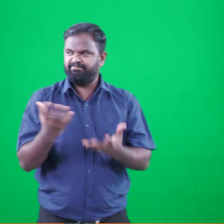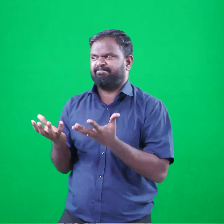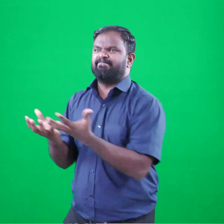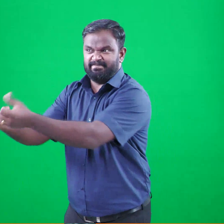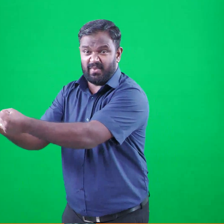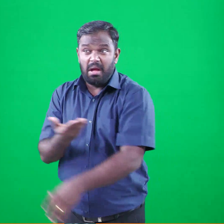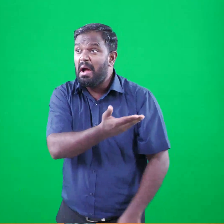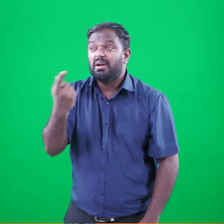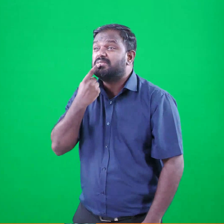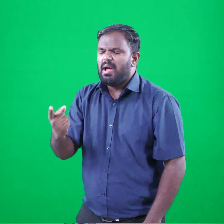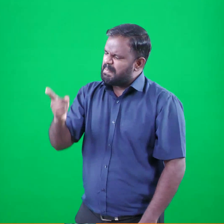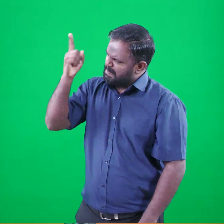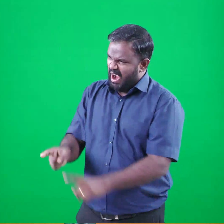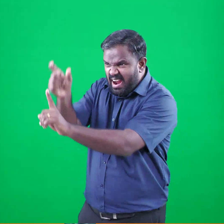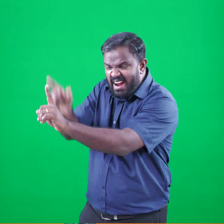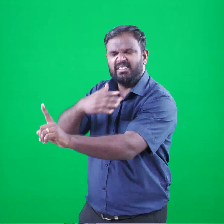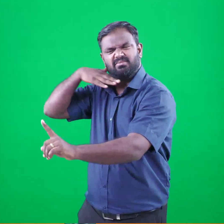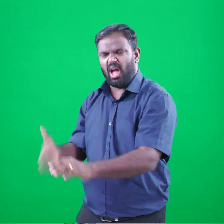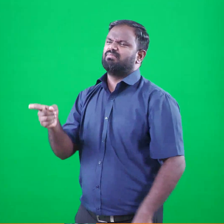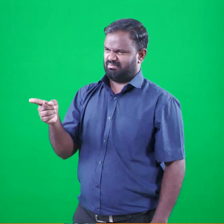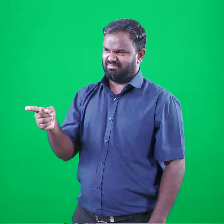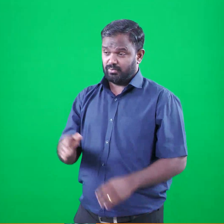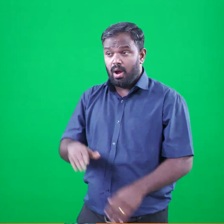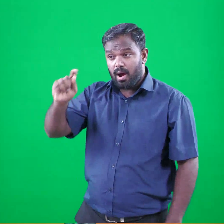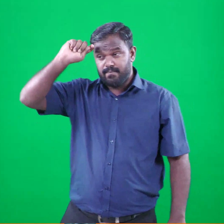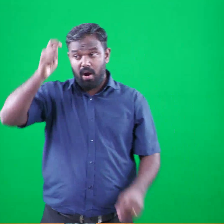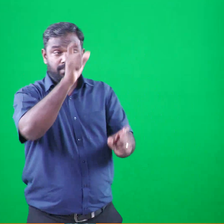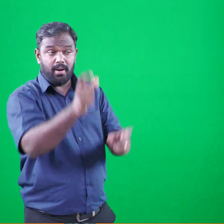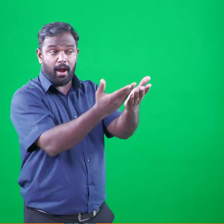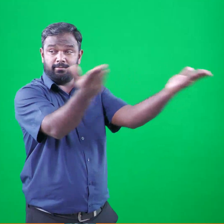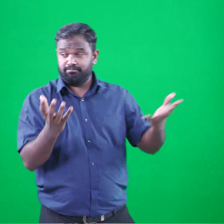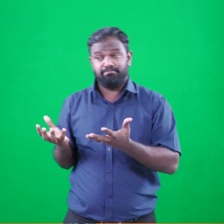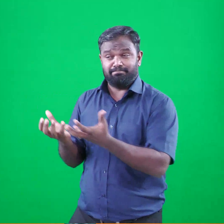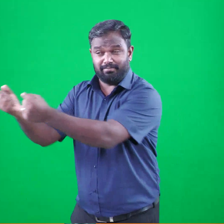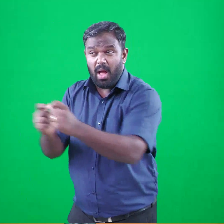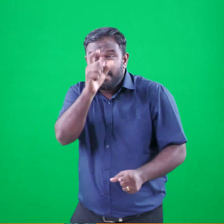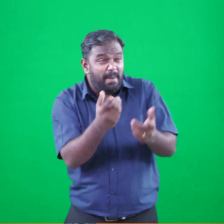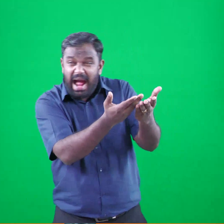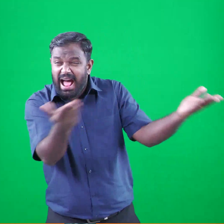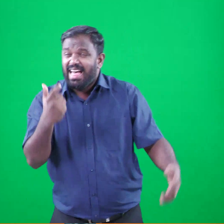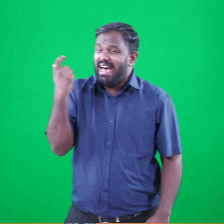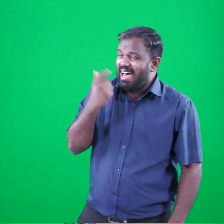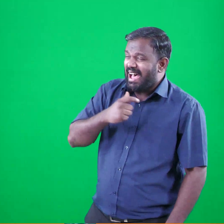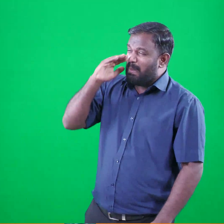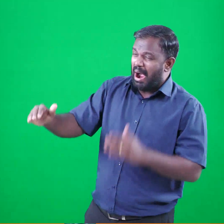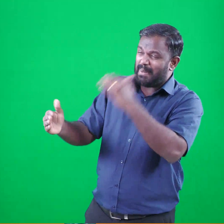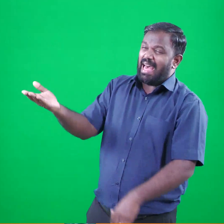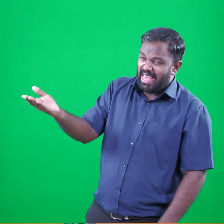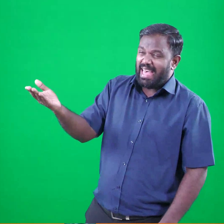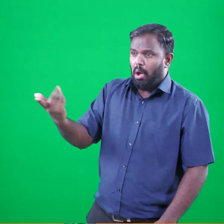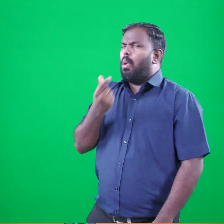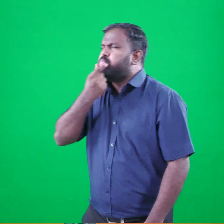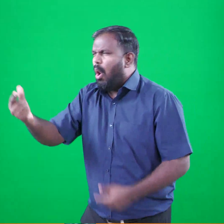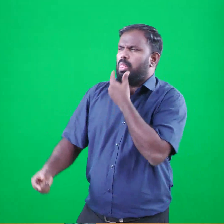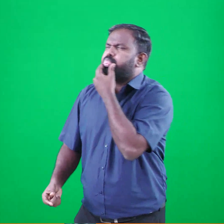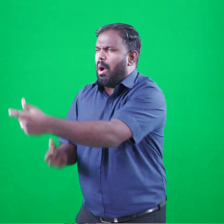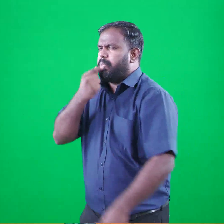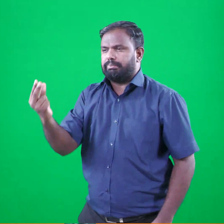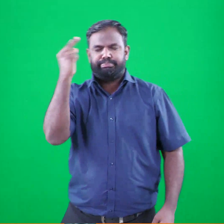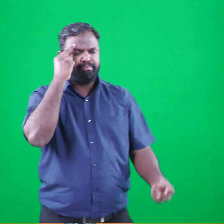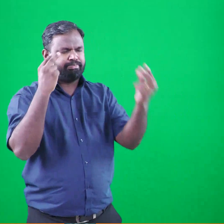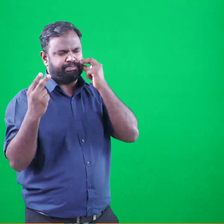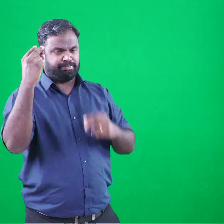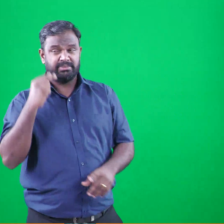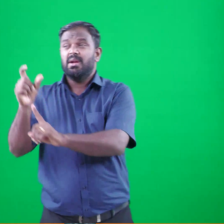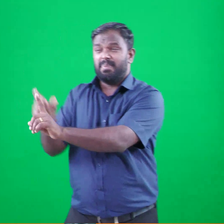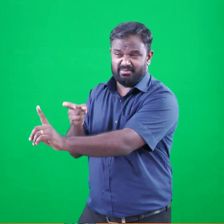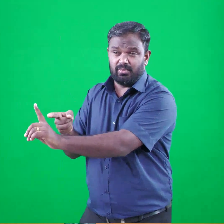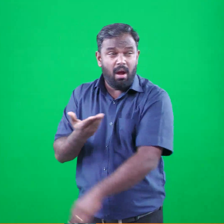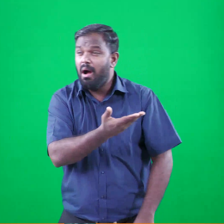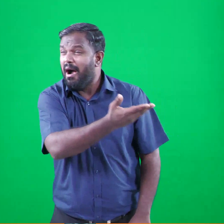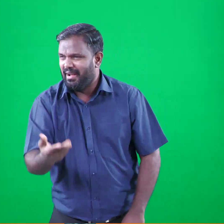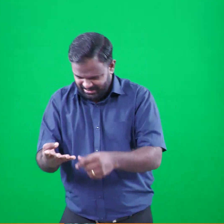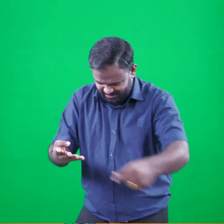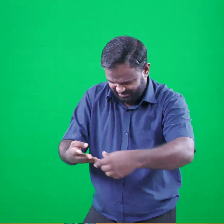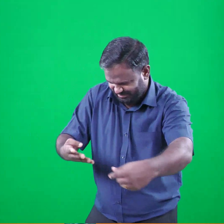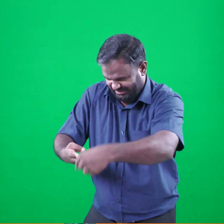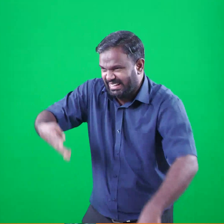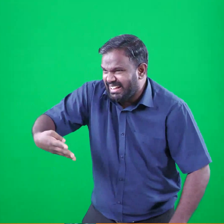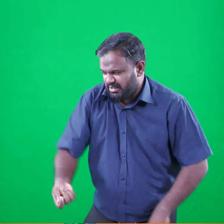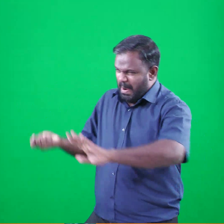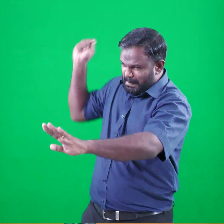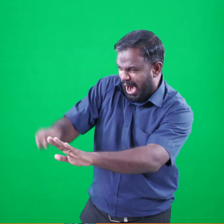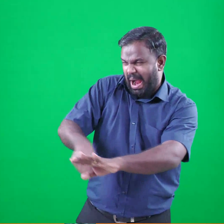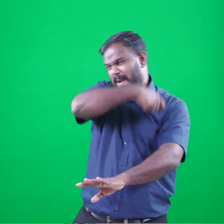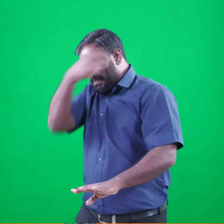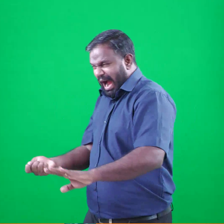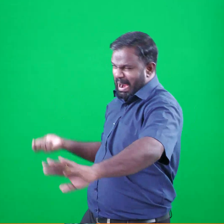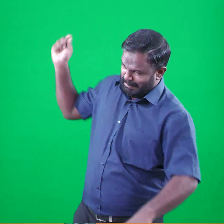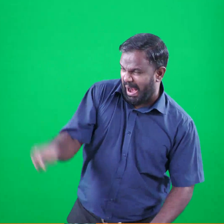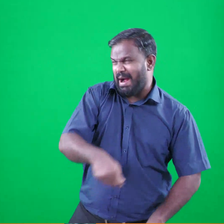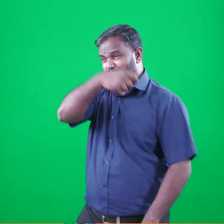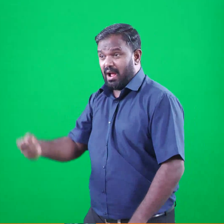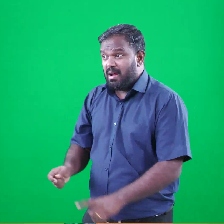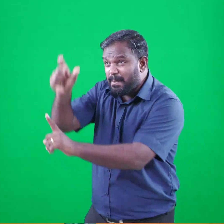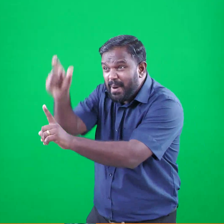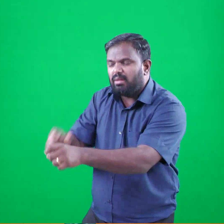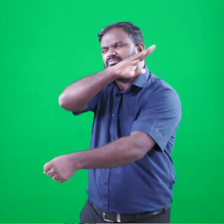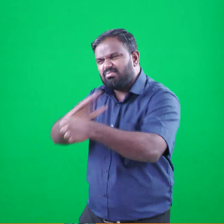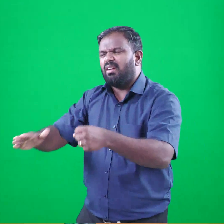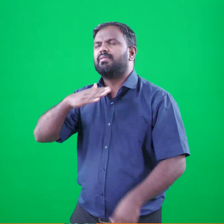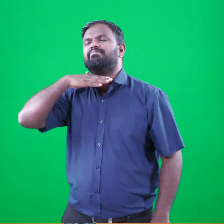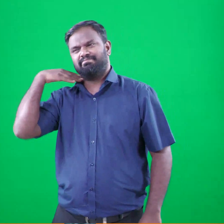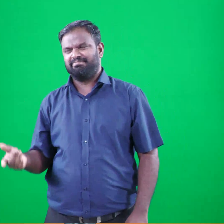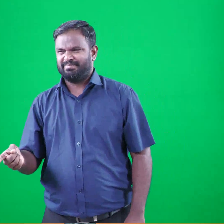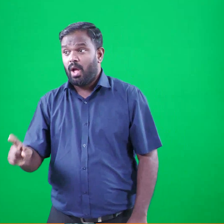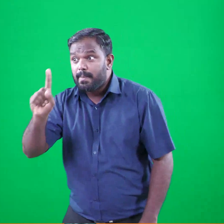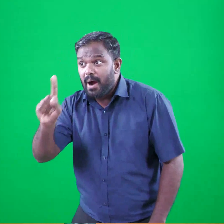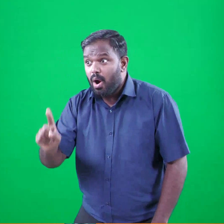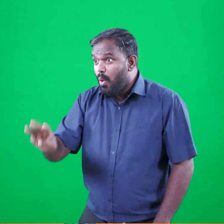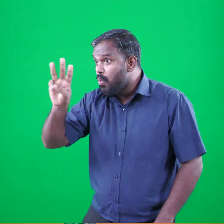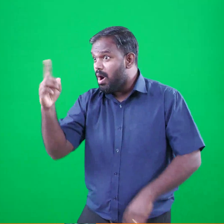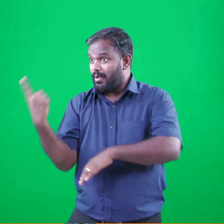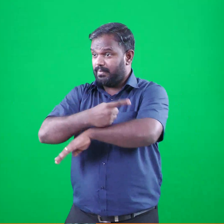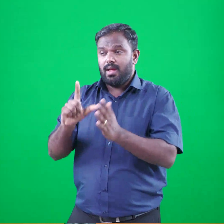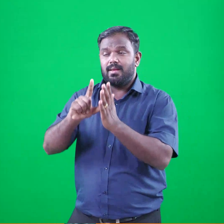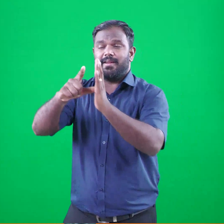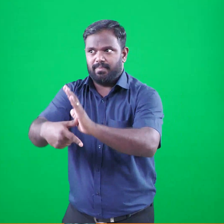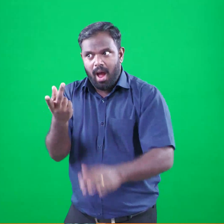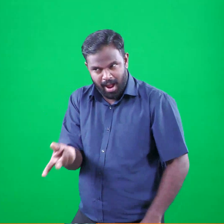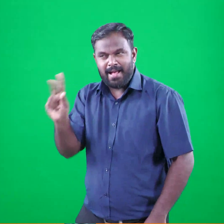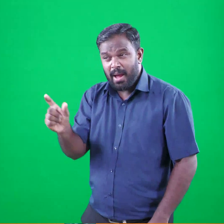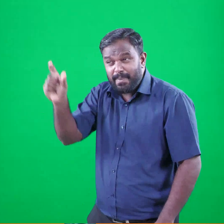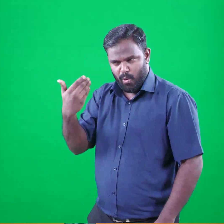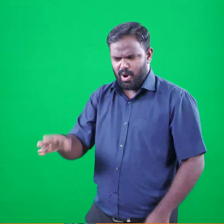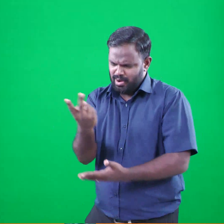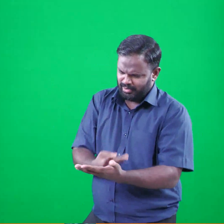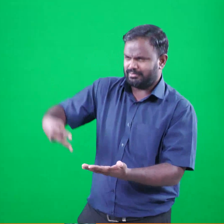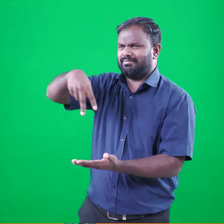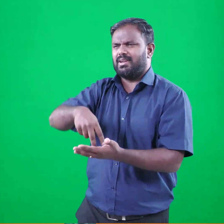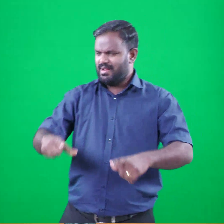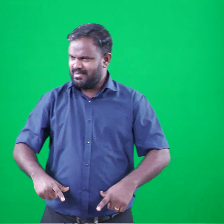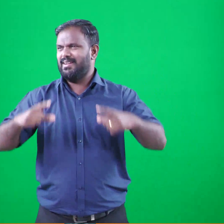They will condemn Him to death and will deliver Him over to the Gentiles, who will mock Him and spit on Him and flog Him and kill Him.